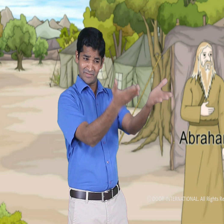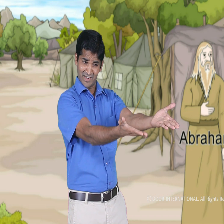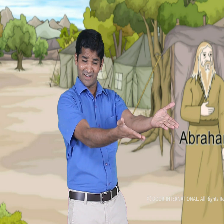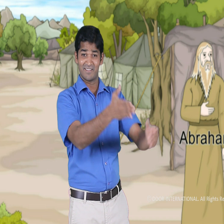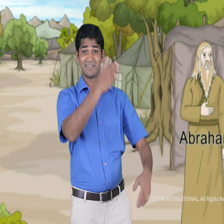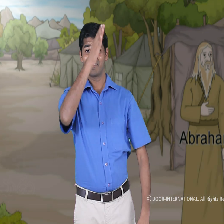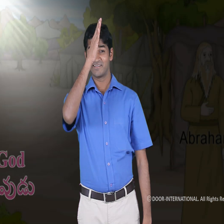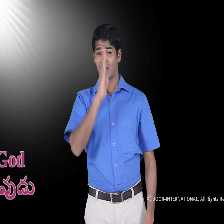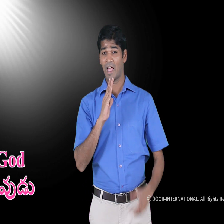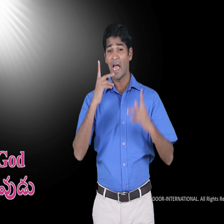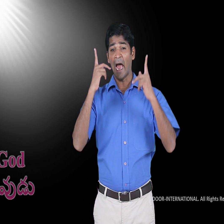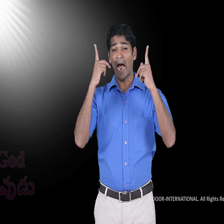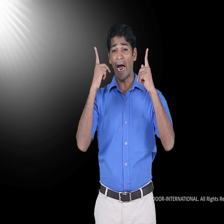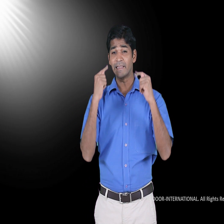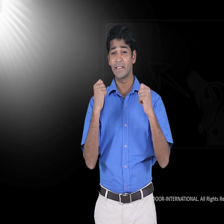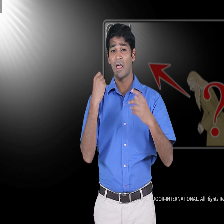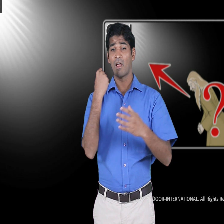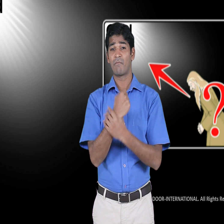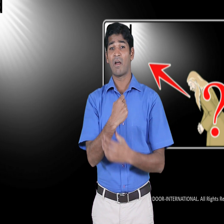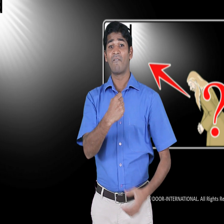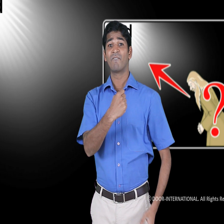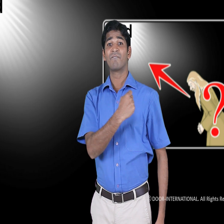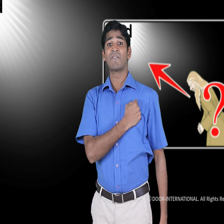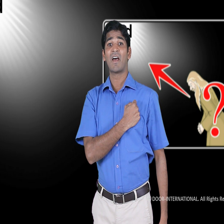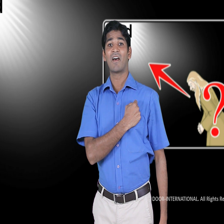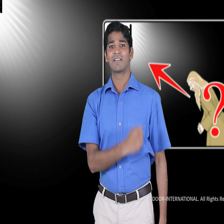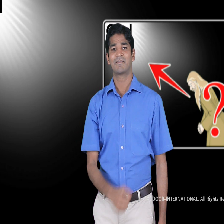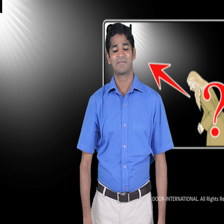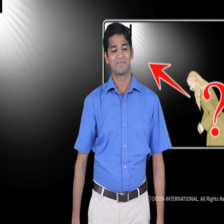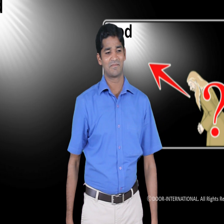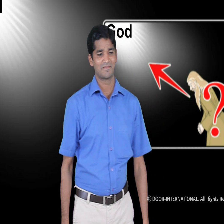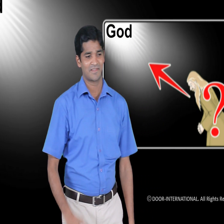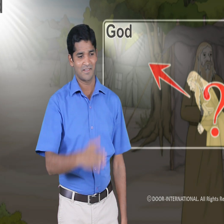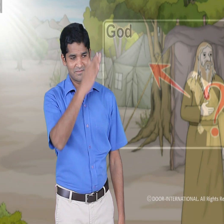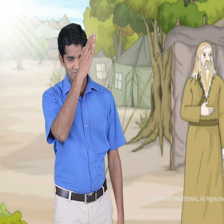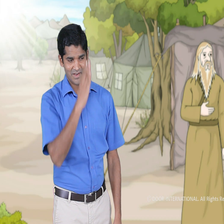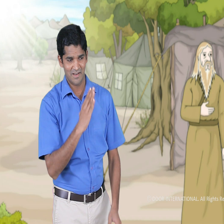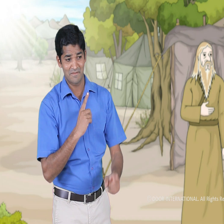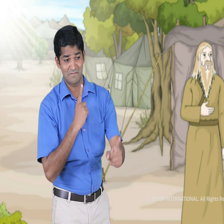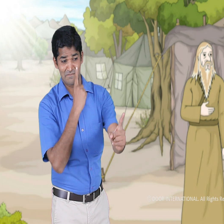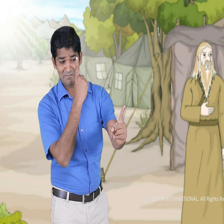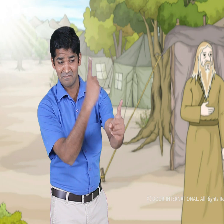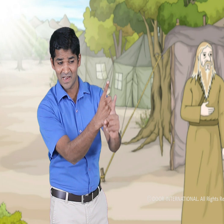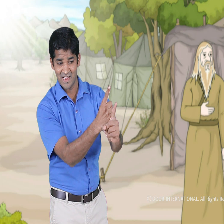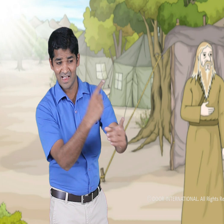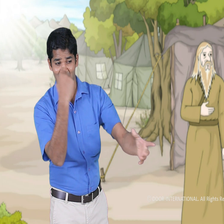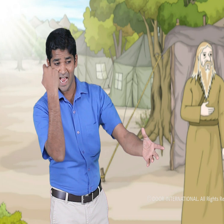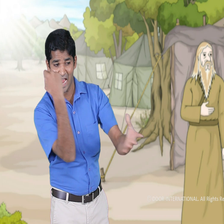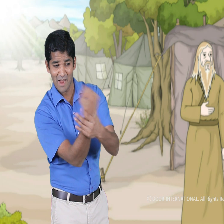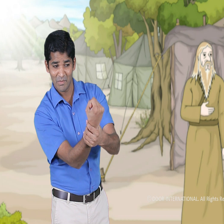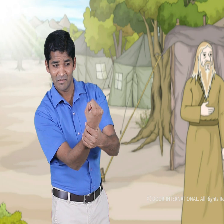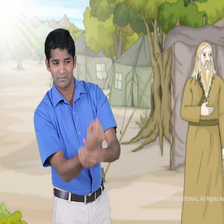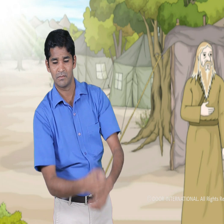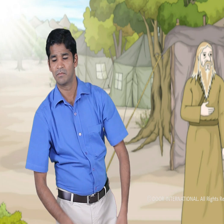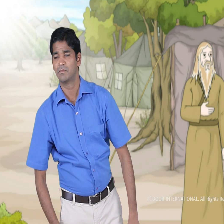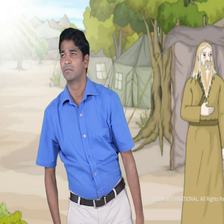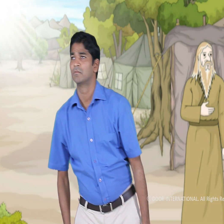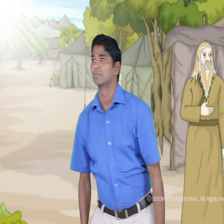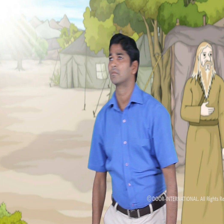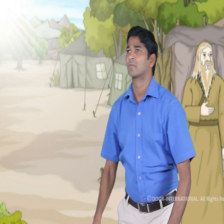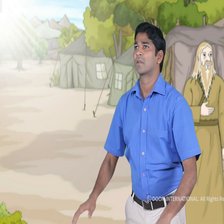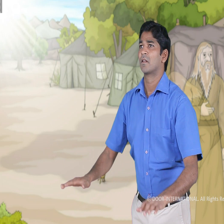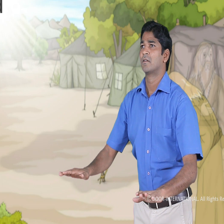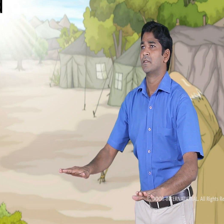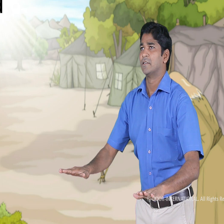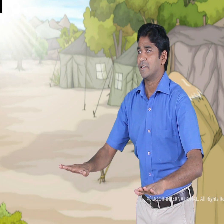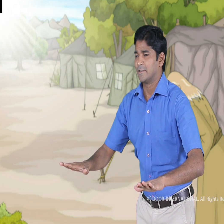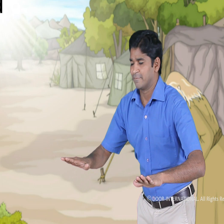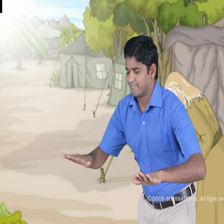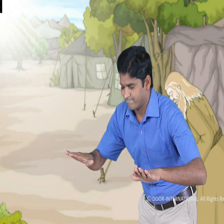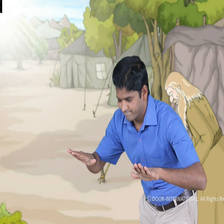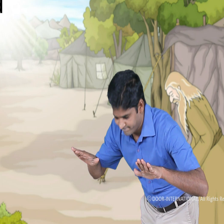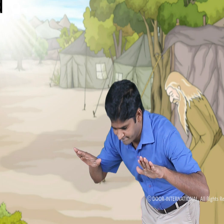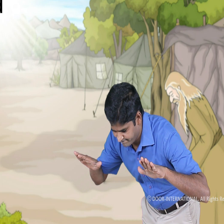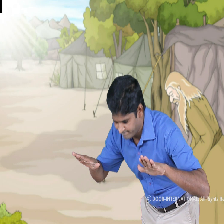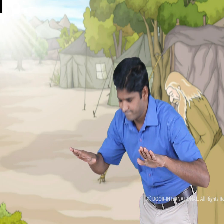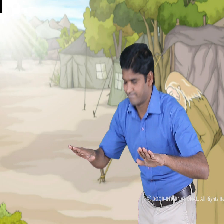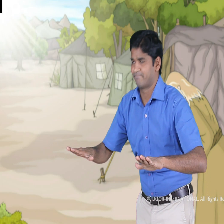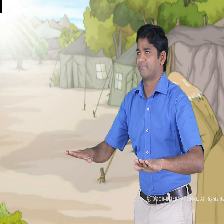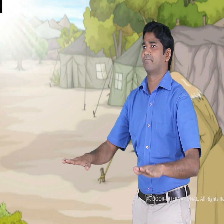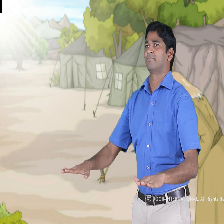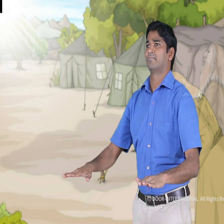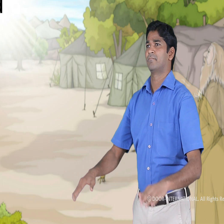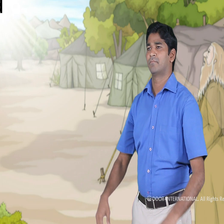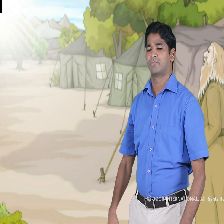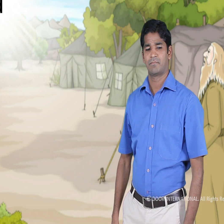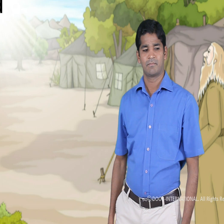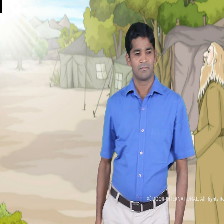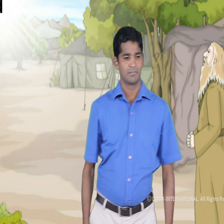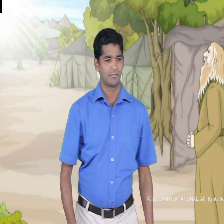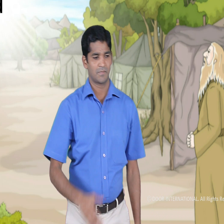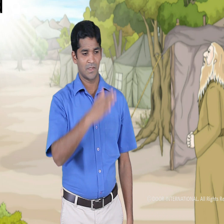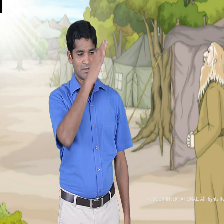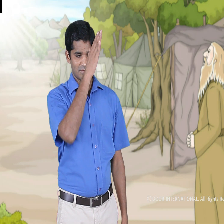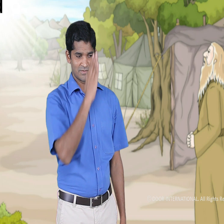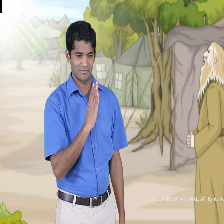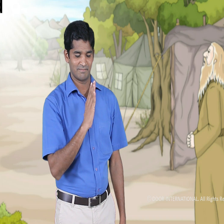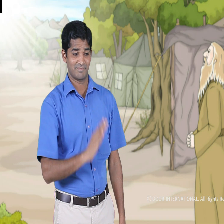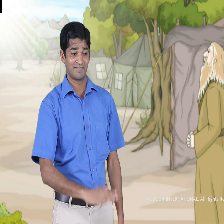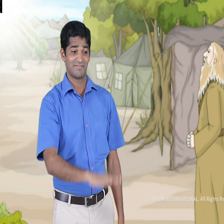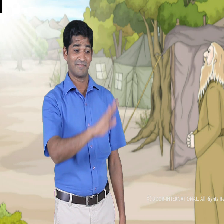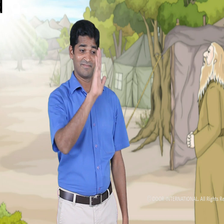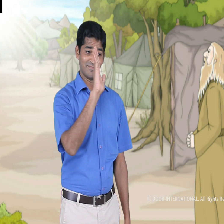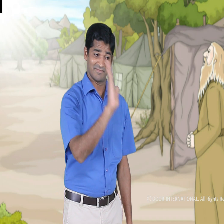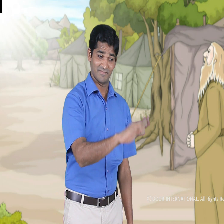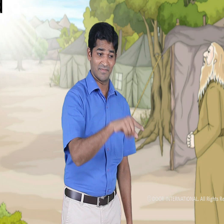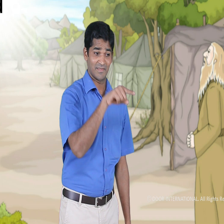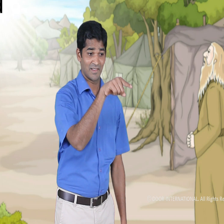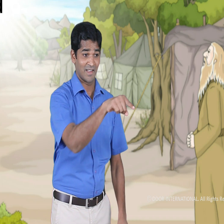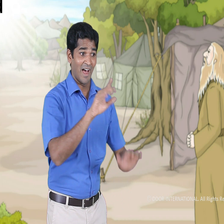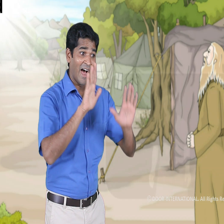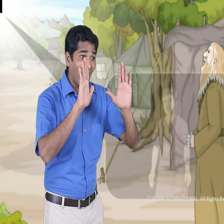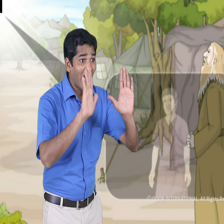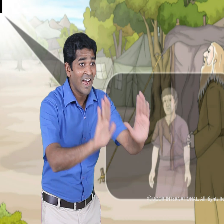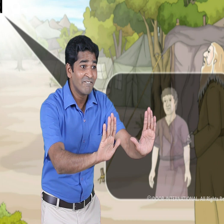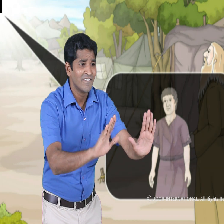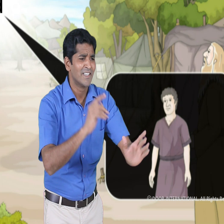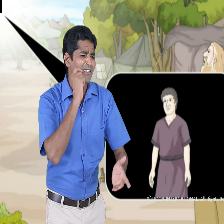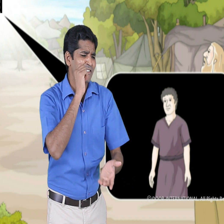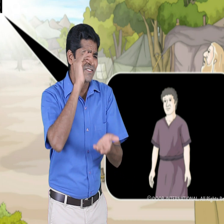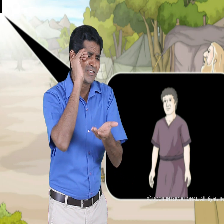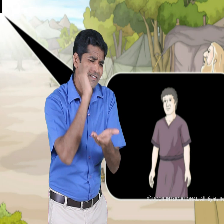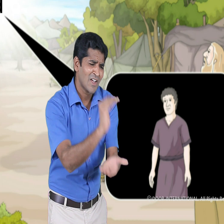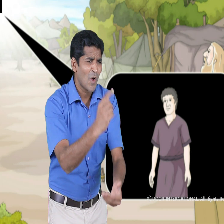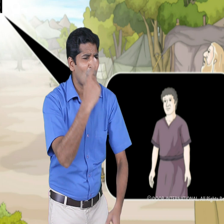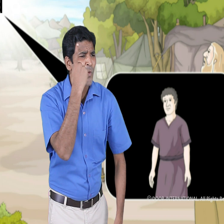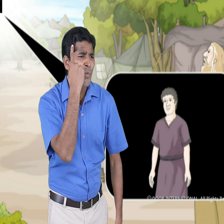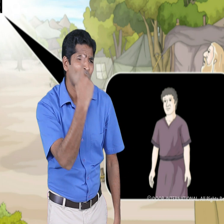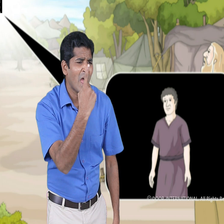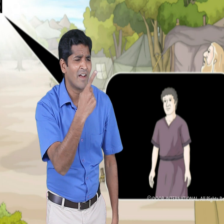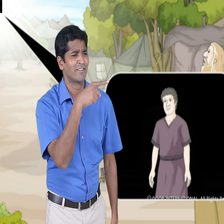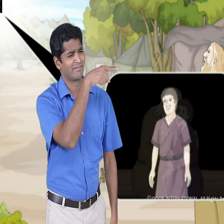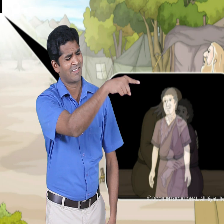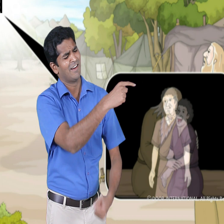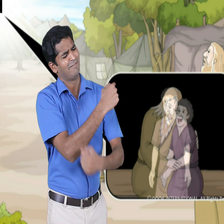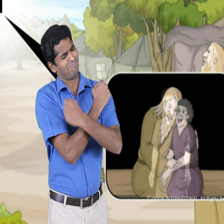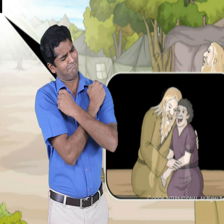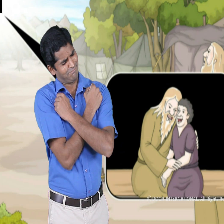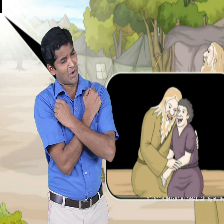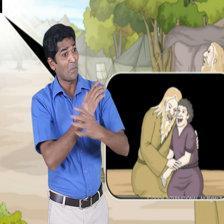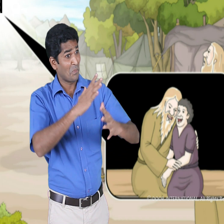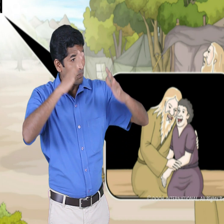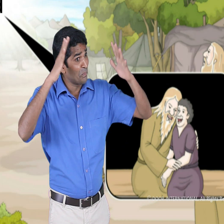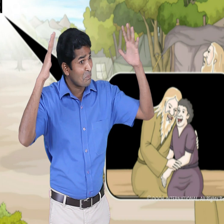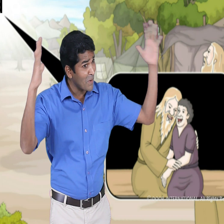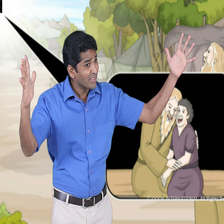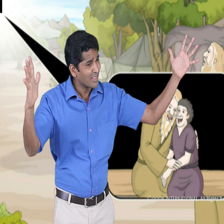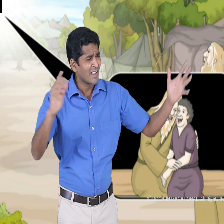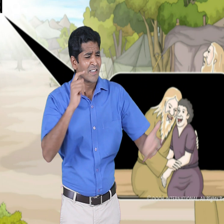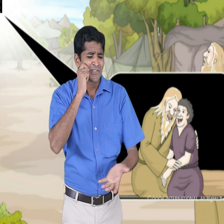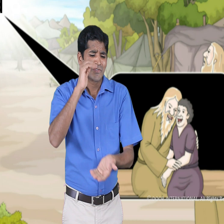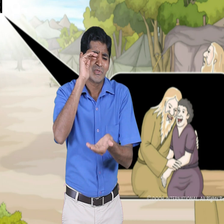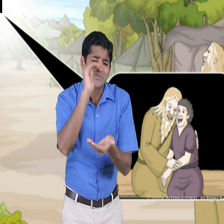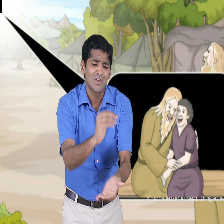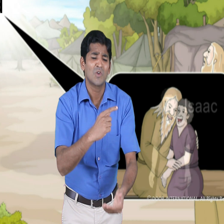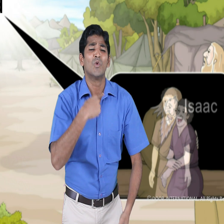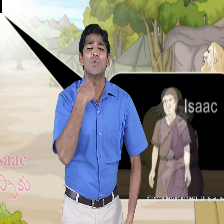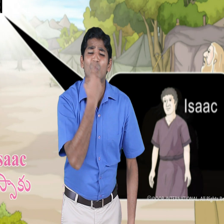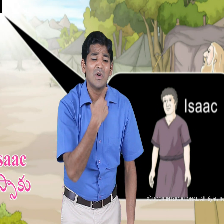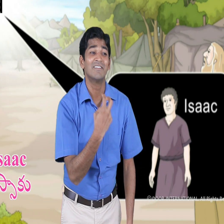Some time later God tested Abraham and said to him, “Abraham!” “Here I am,” he answered.